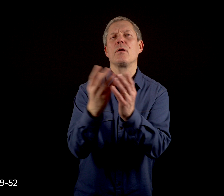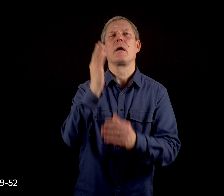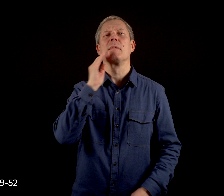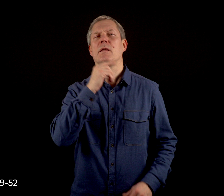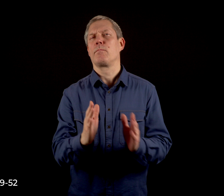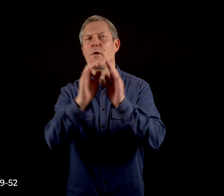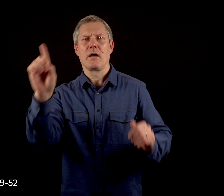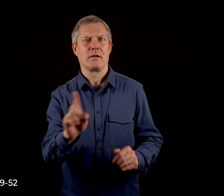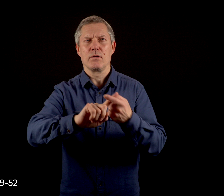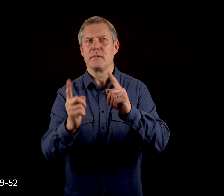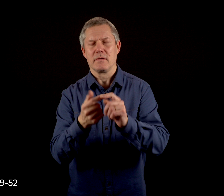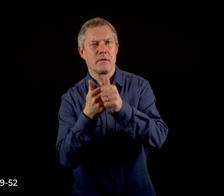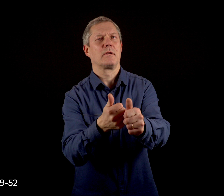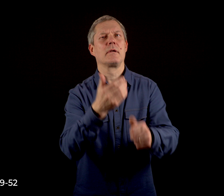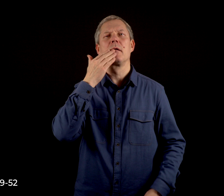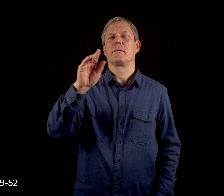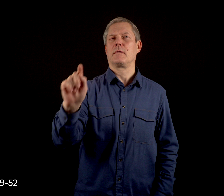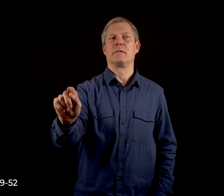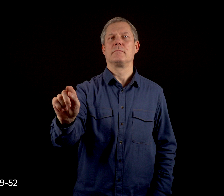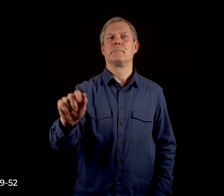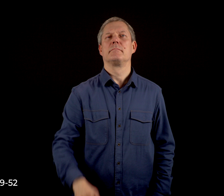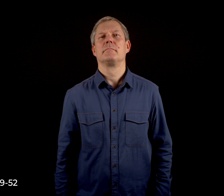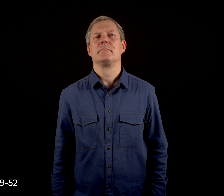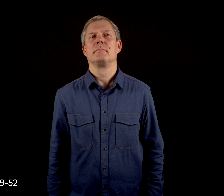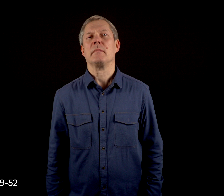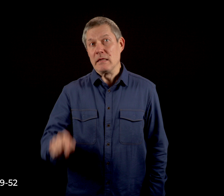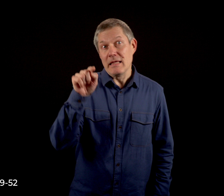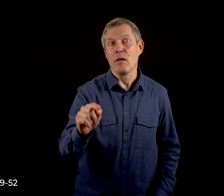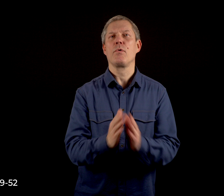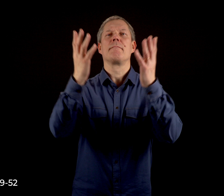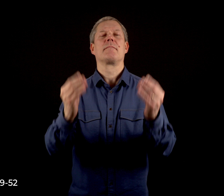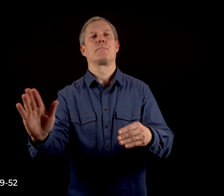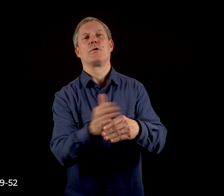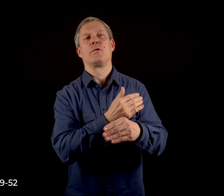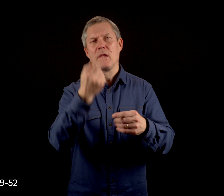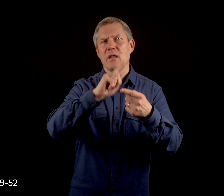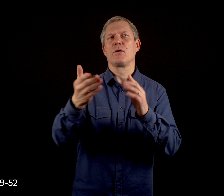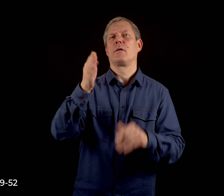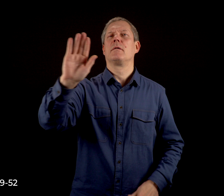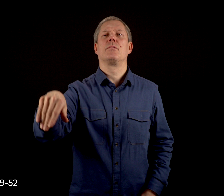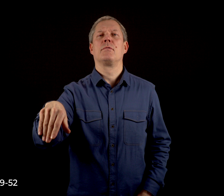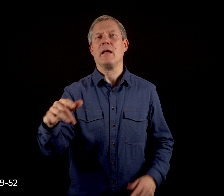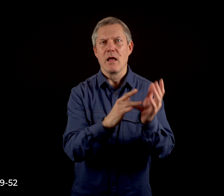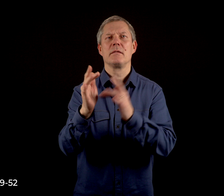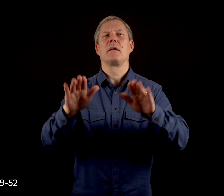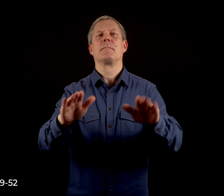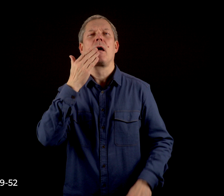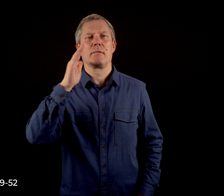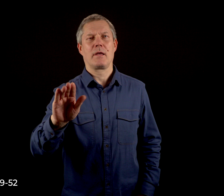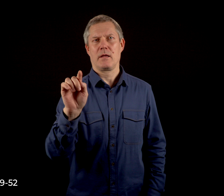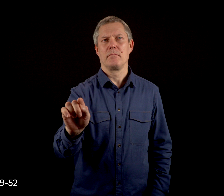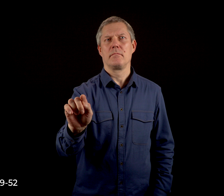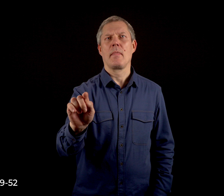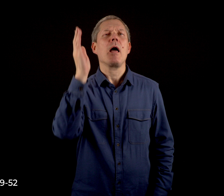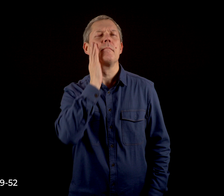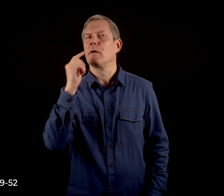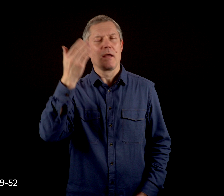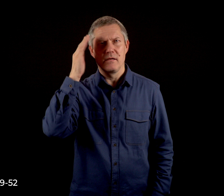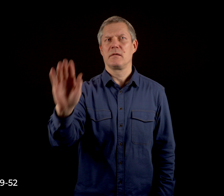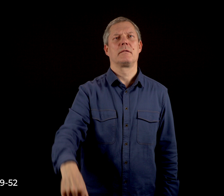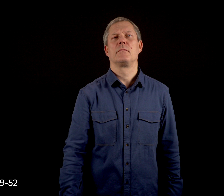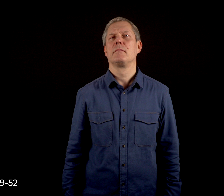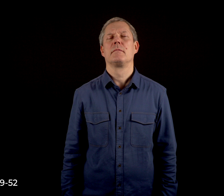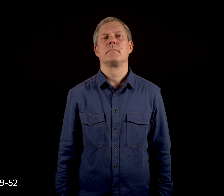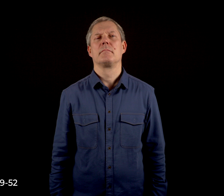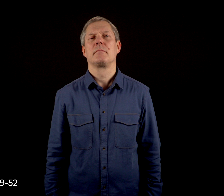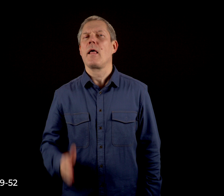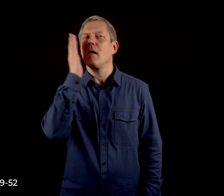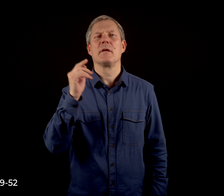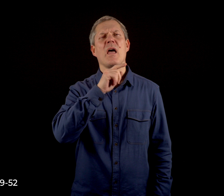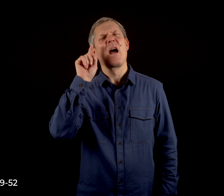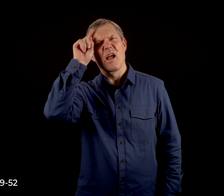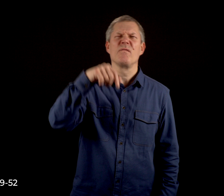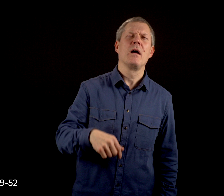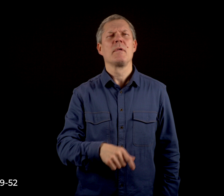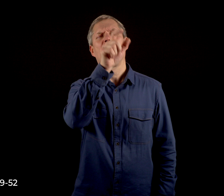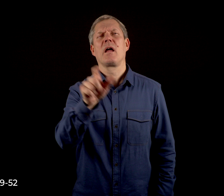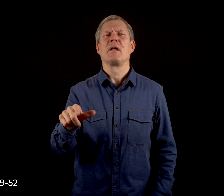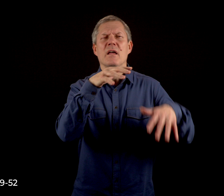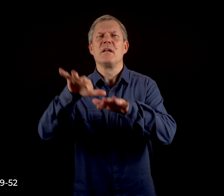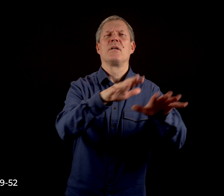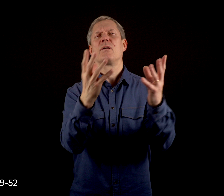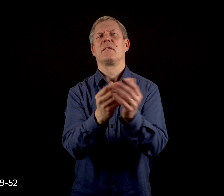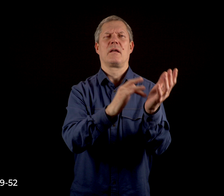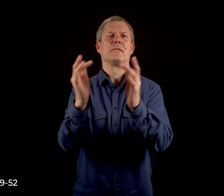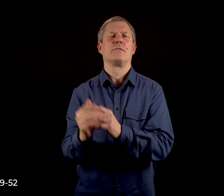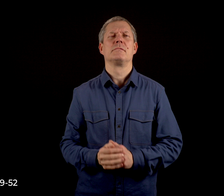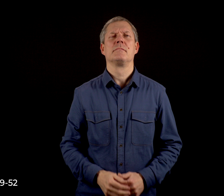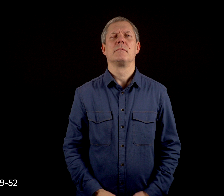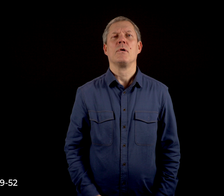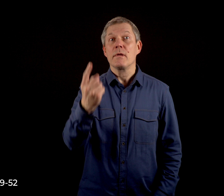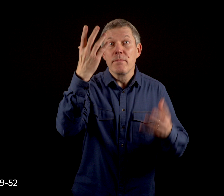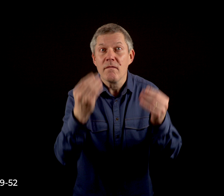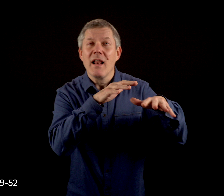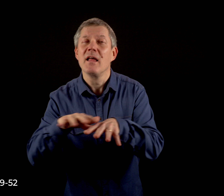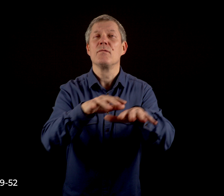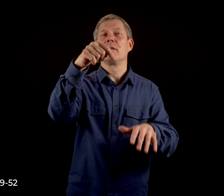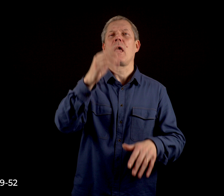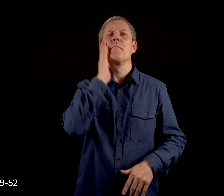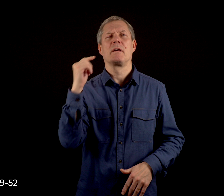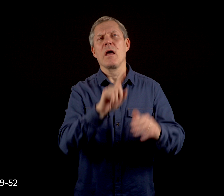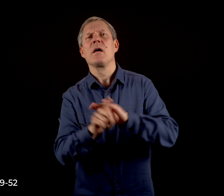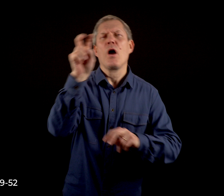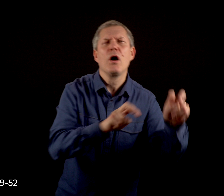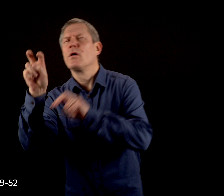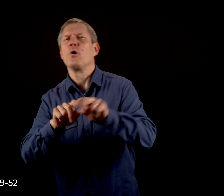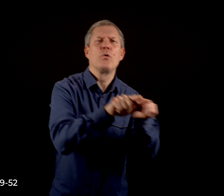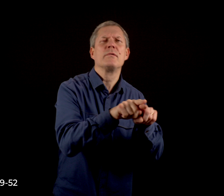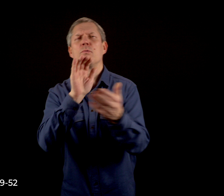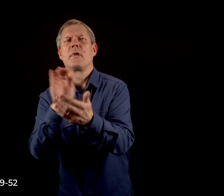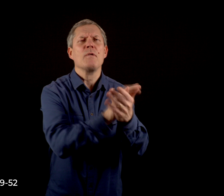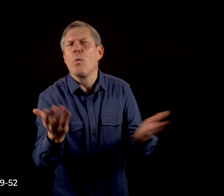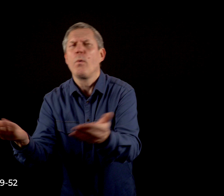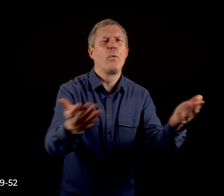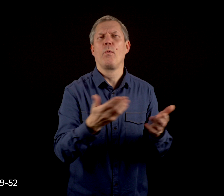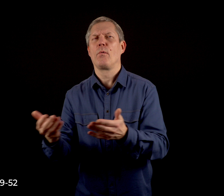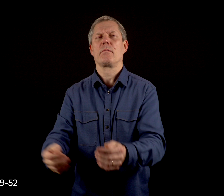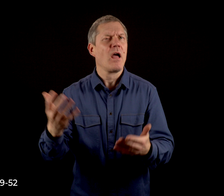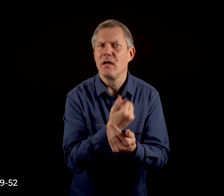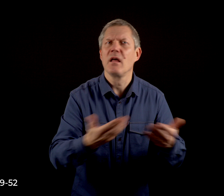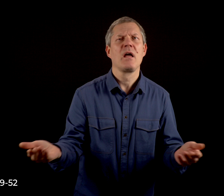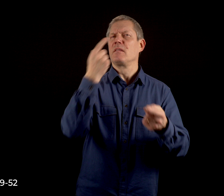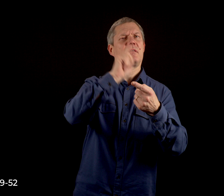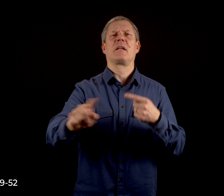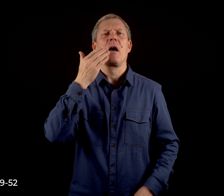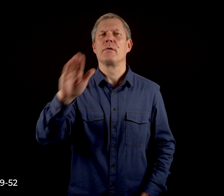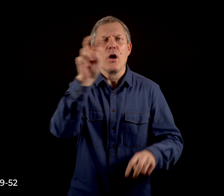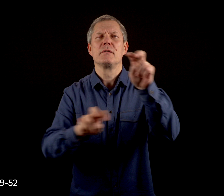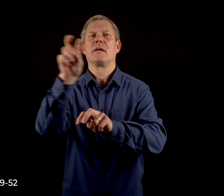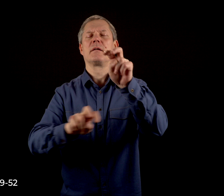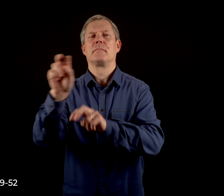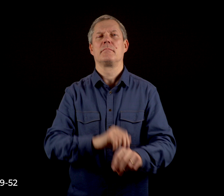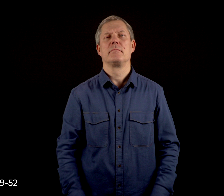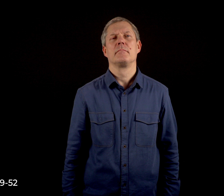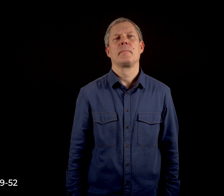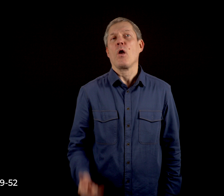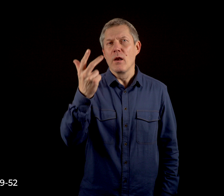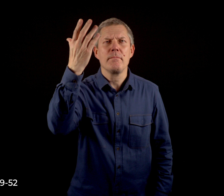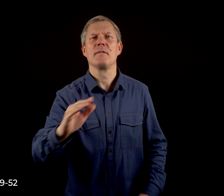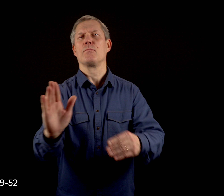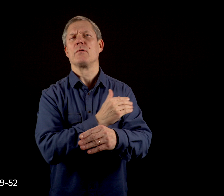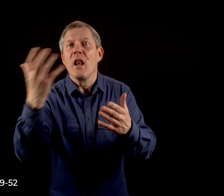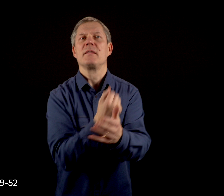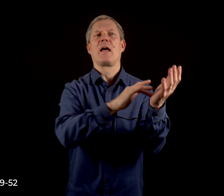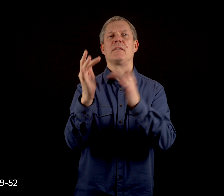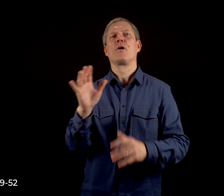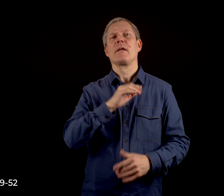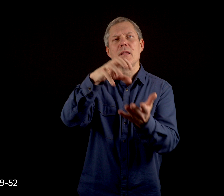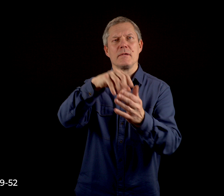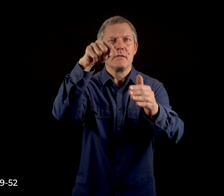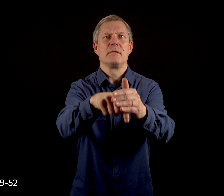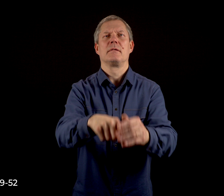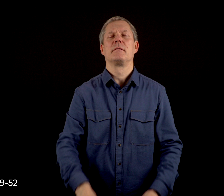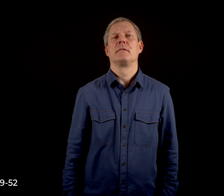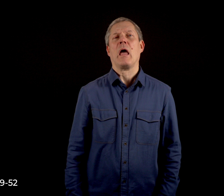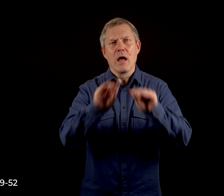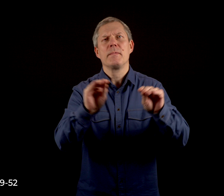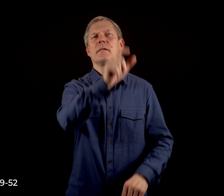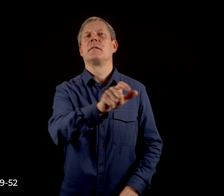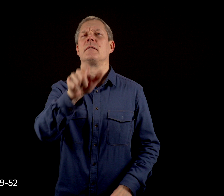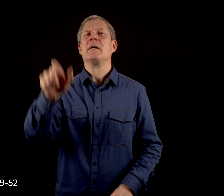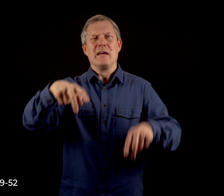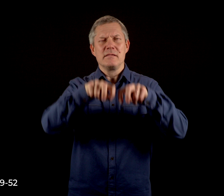When those days were over and they were returning home, the boy Jesus remained behind in Jerusalem, but His parents were unaware He had stayed. Assuming He was in their company, they traveled on for a day before they began to look for Him among their relatives and friends. When they could not find Him, they returned to Jerusalem to search for Him.